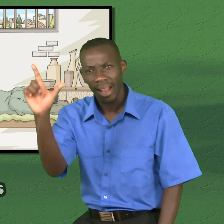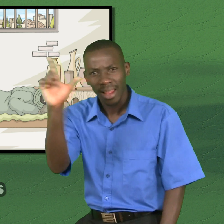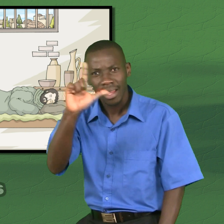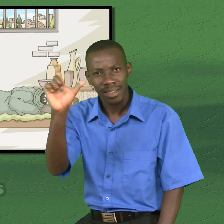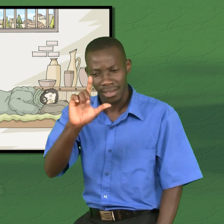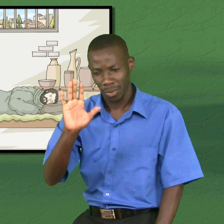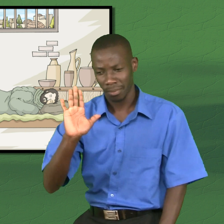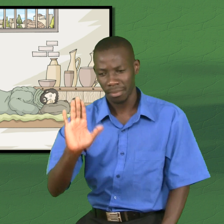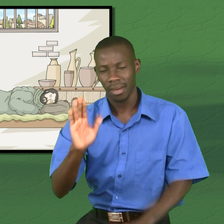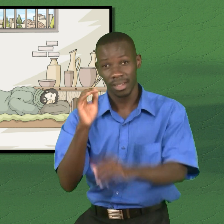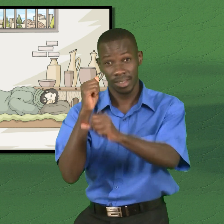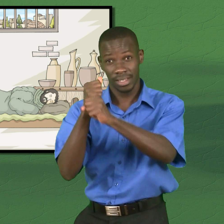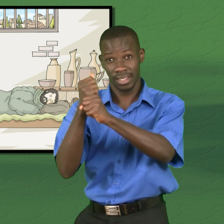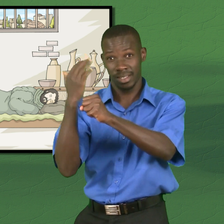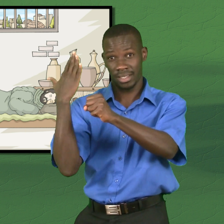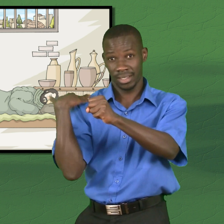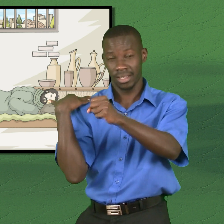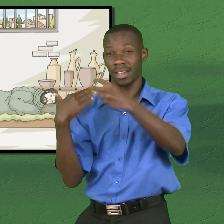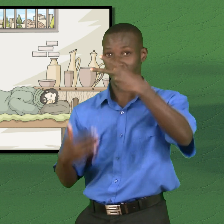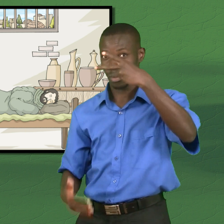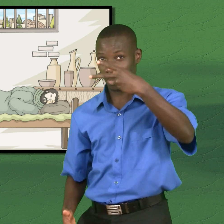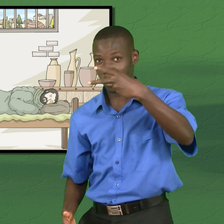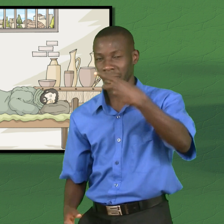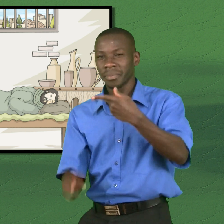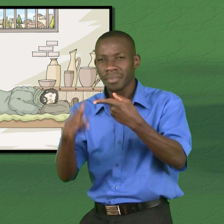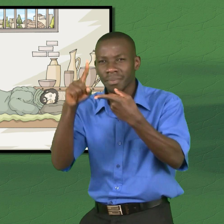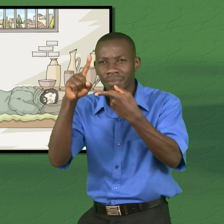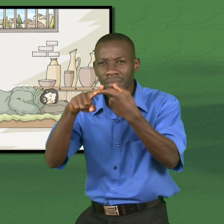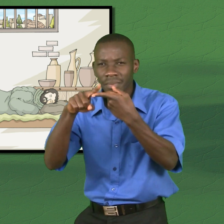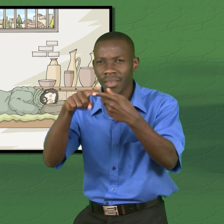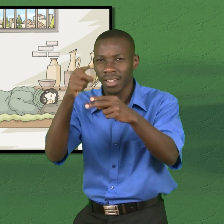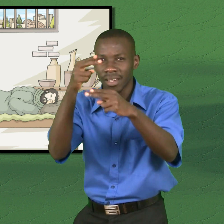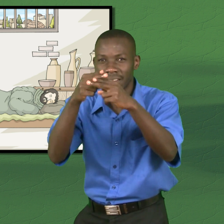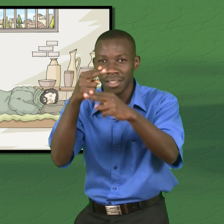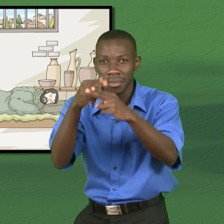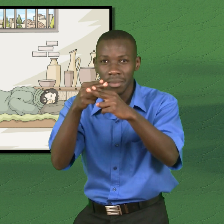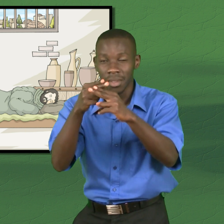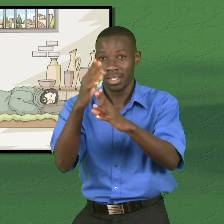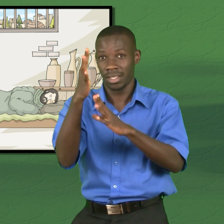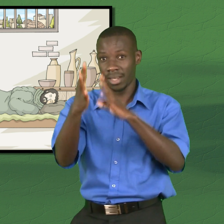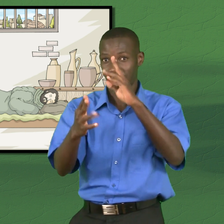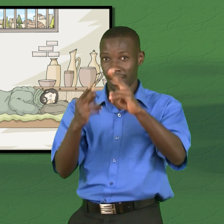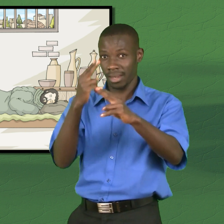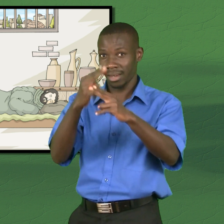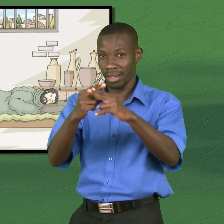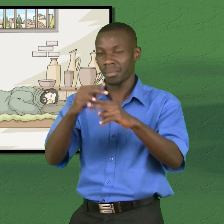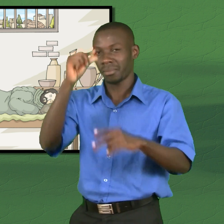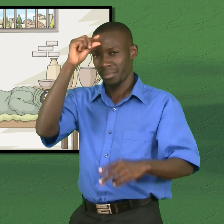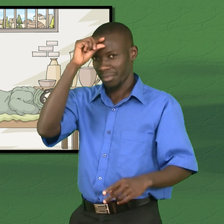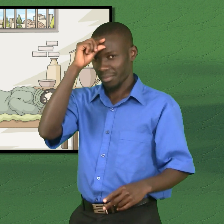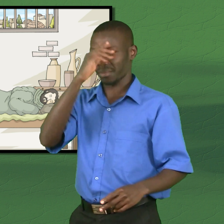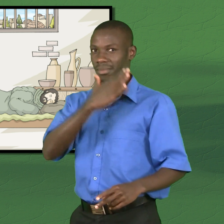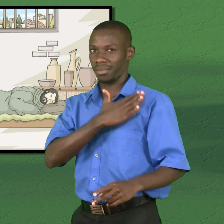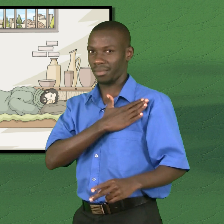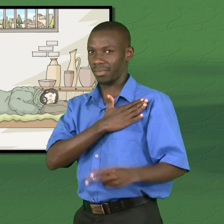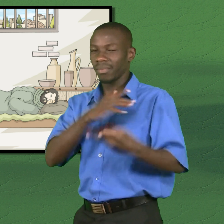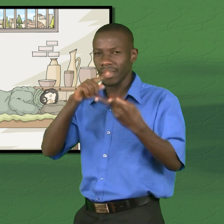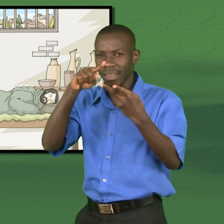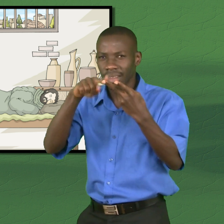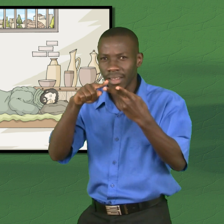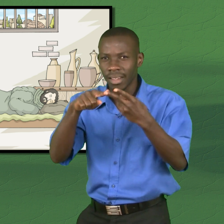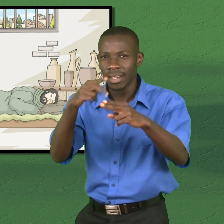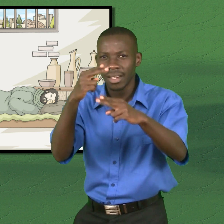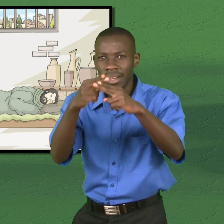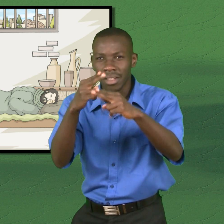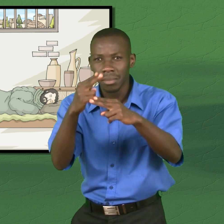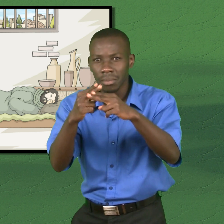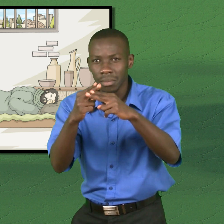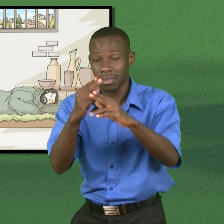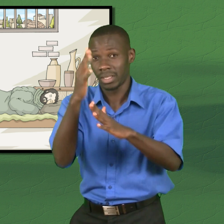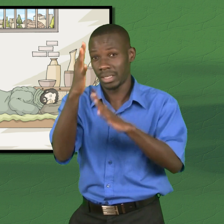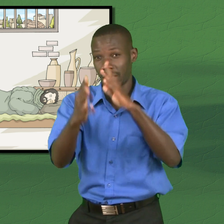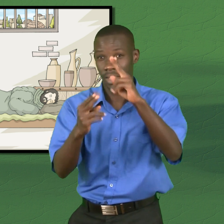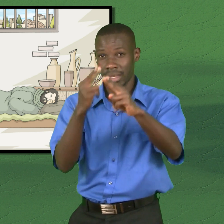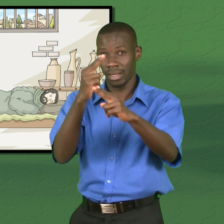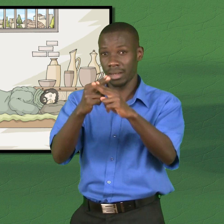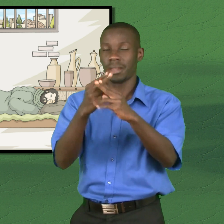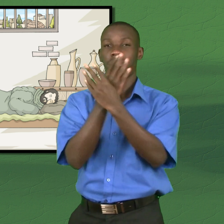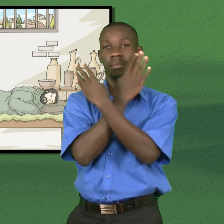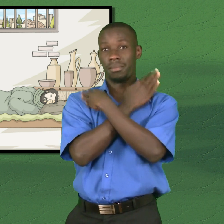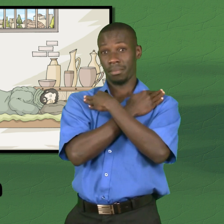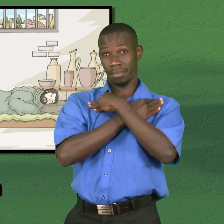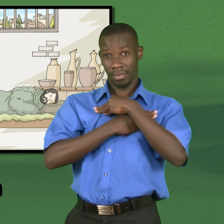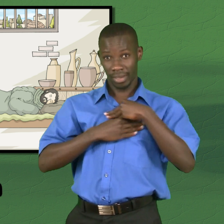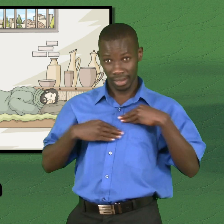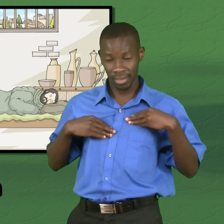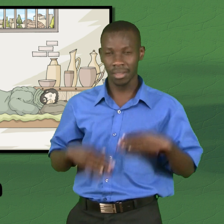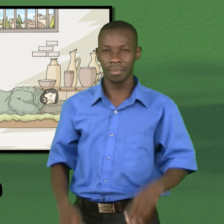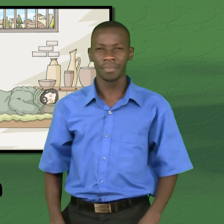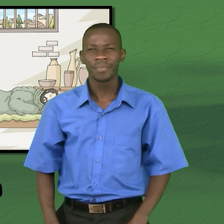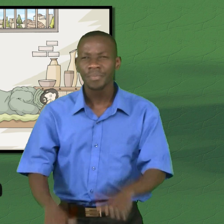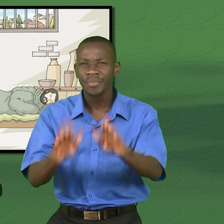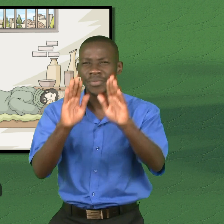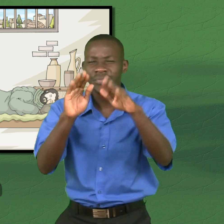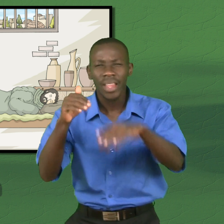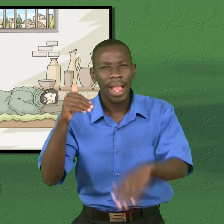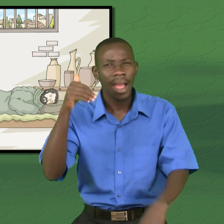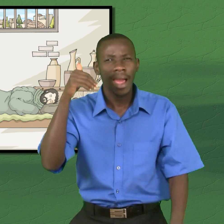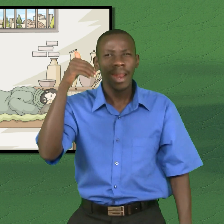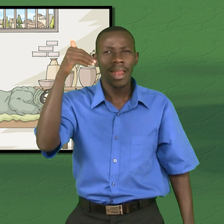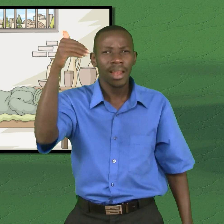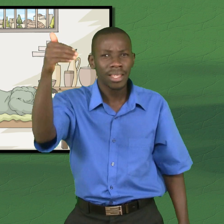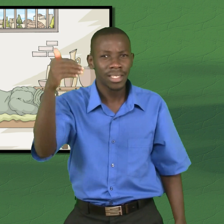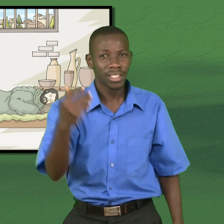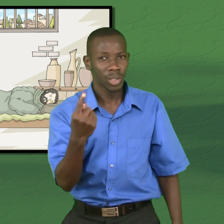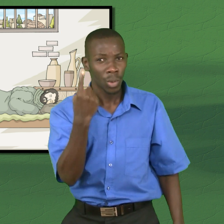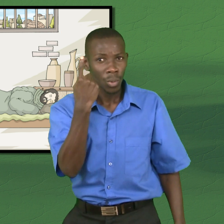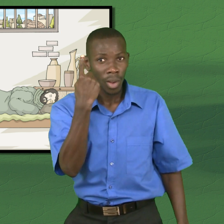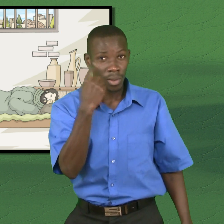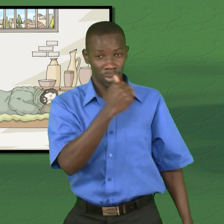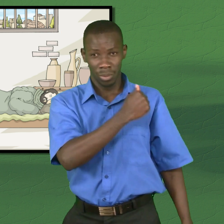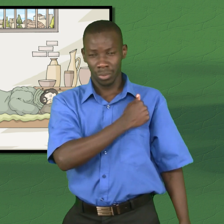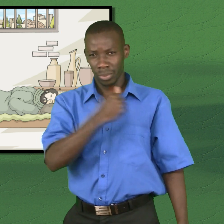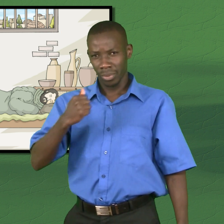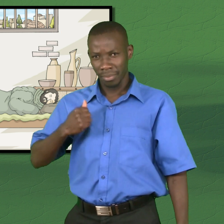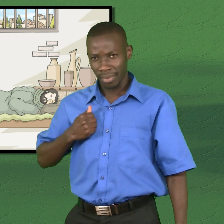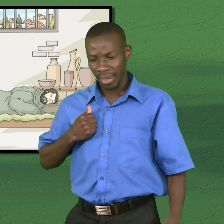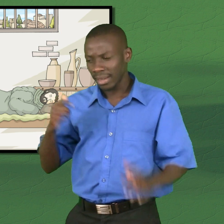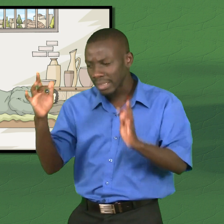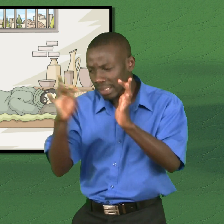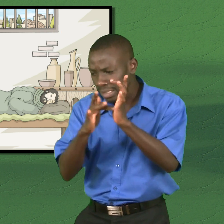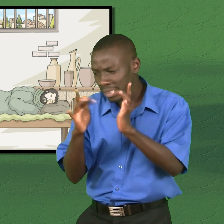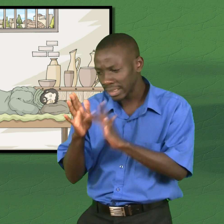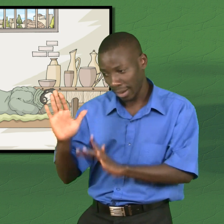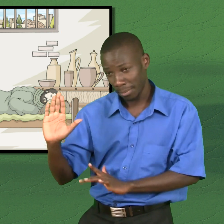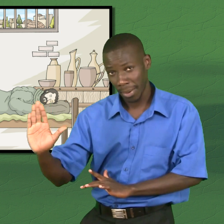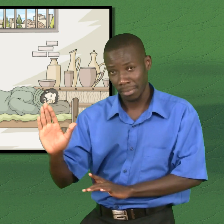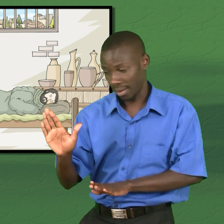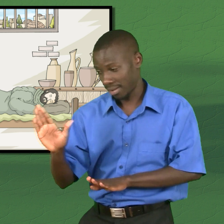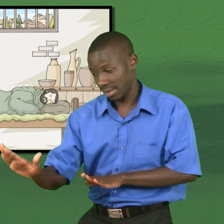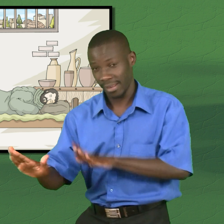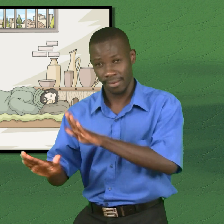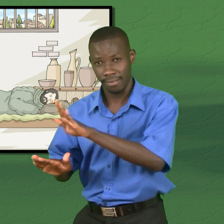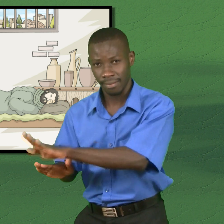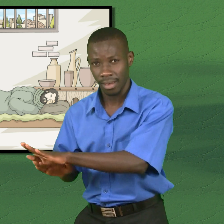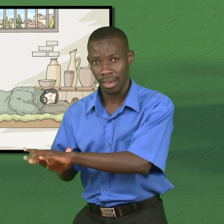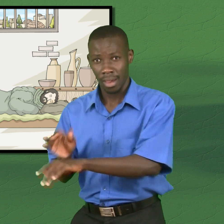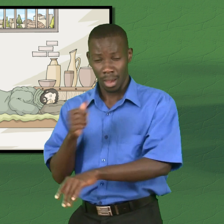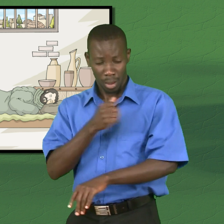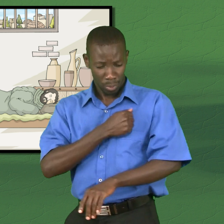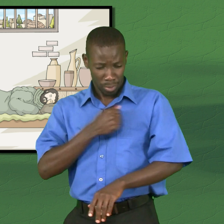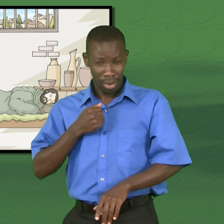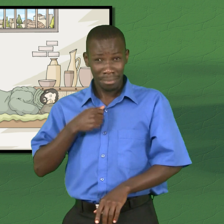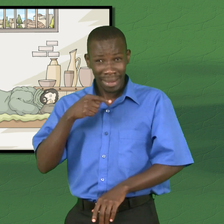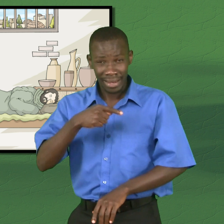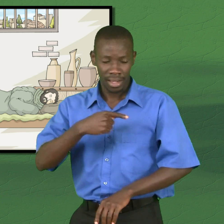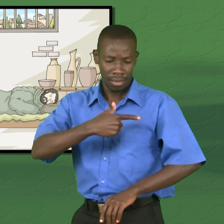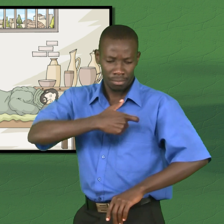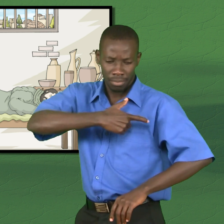He lived in Bethany, the village of Mary and her sister Martha.